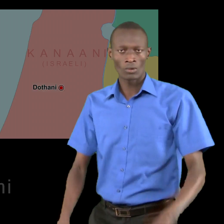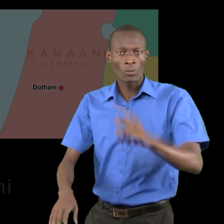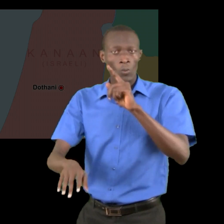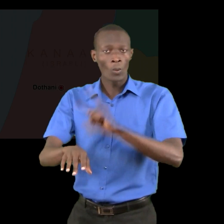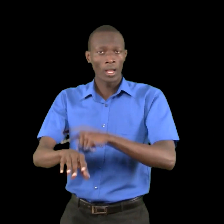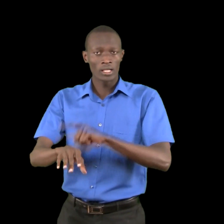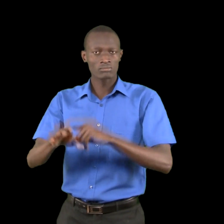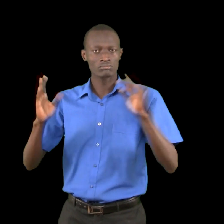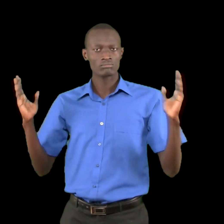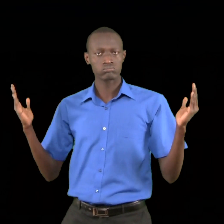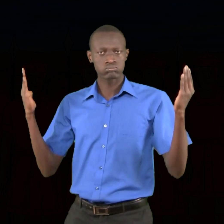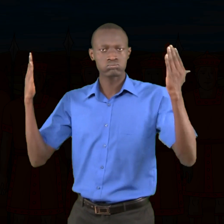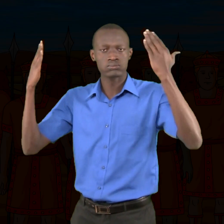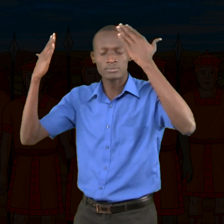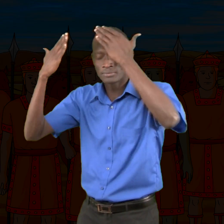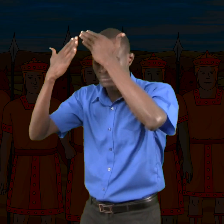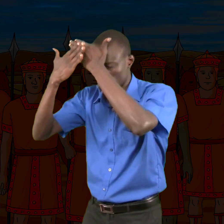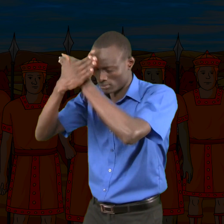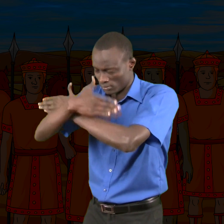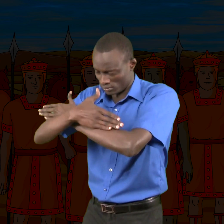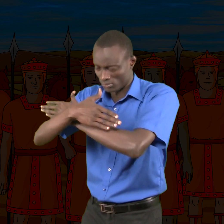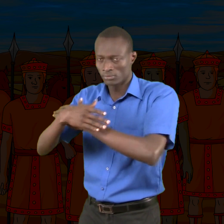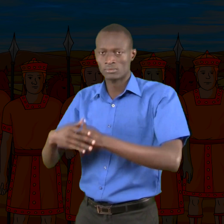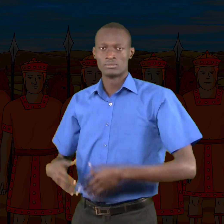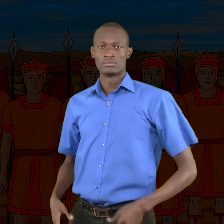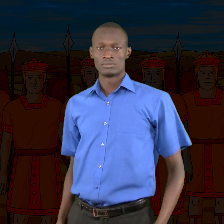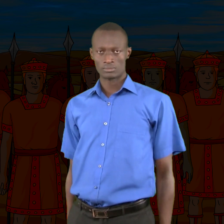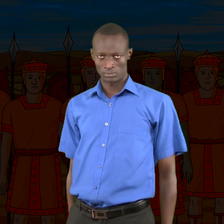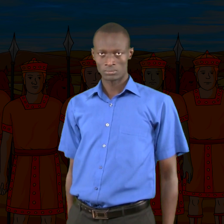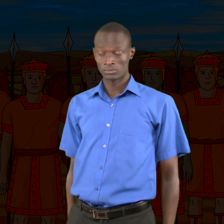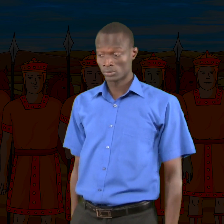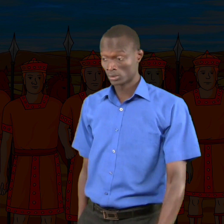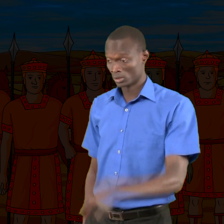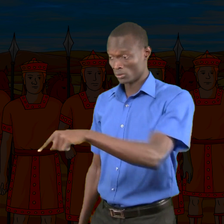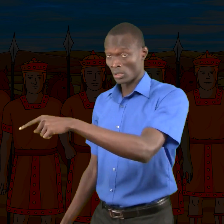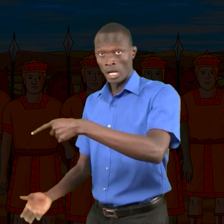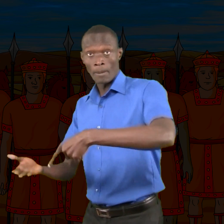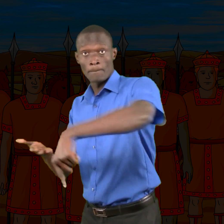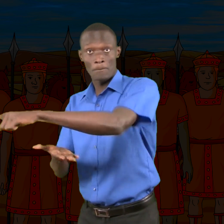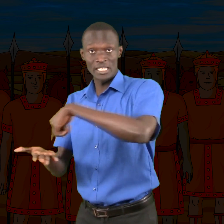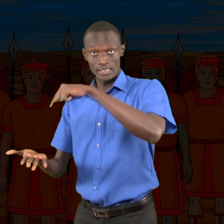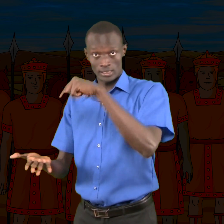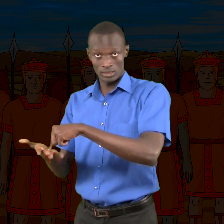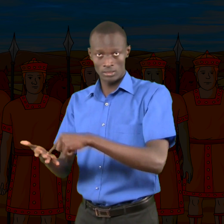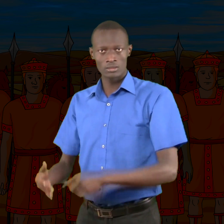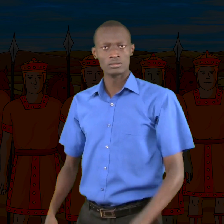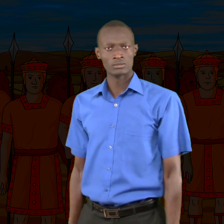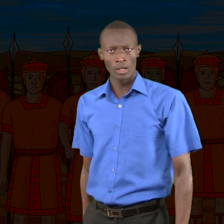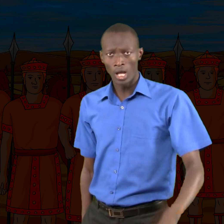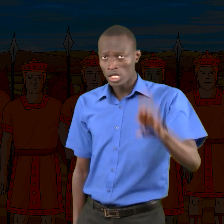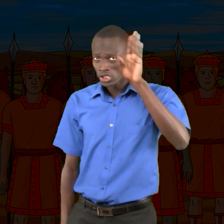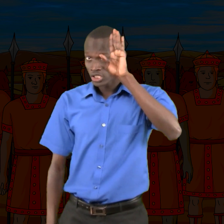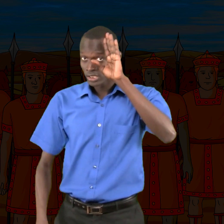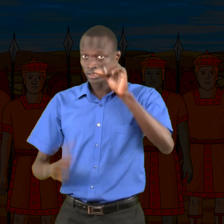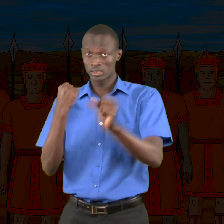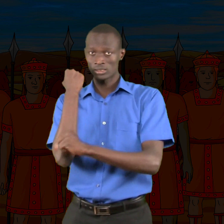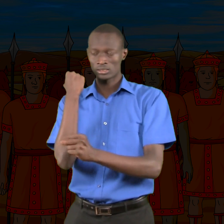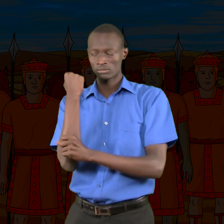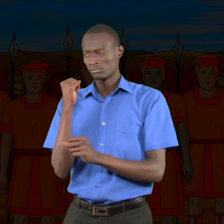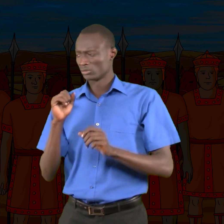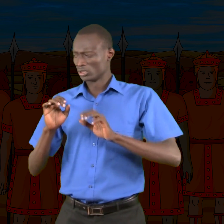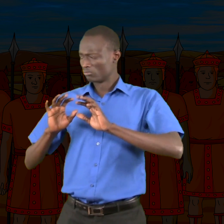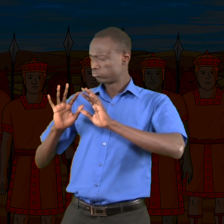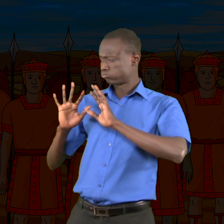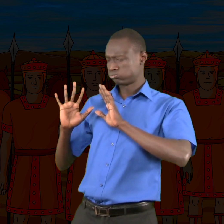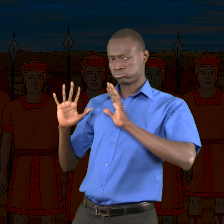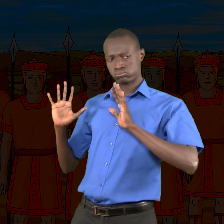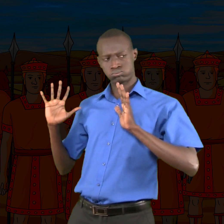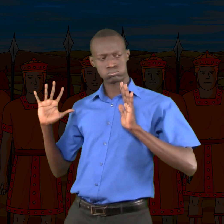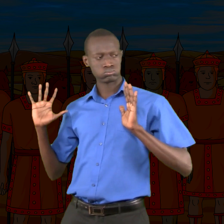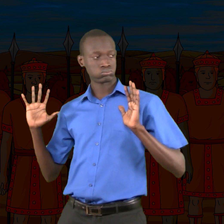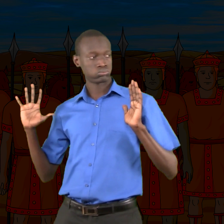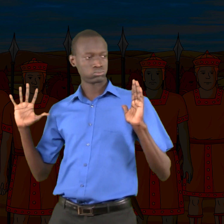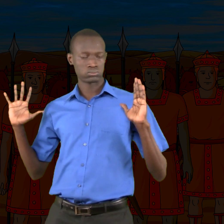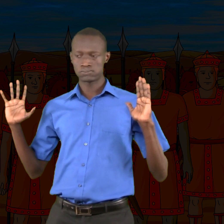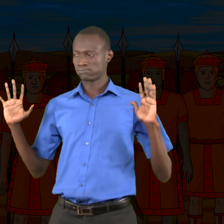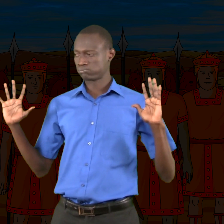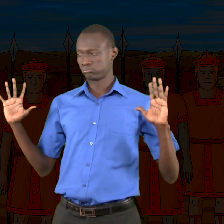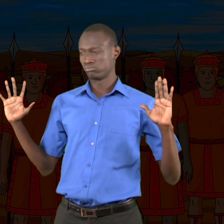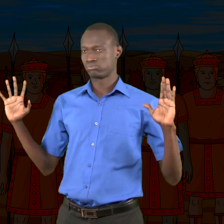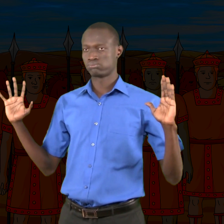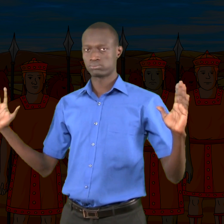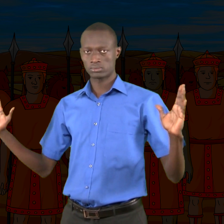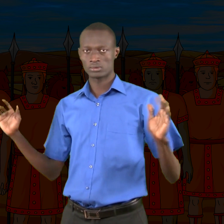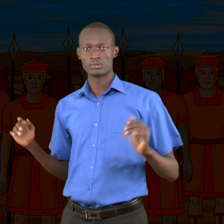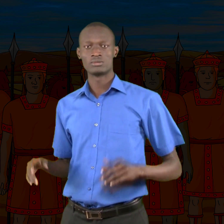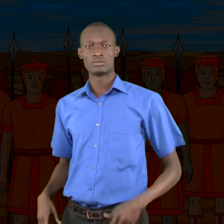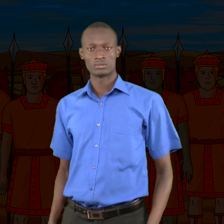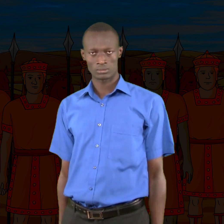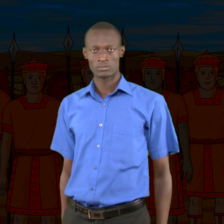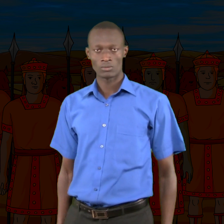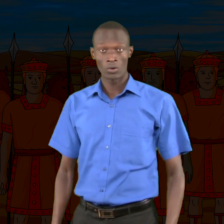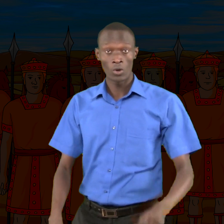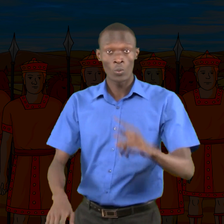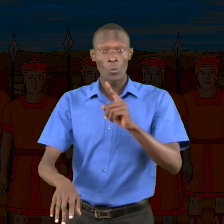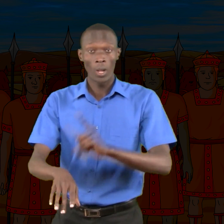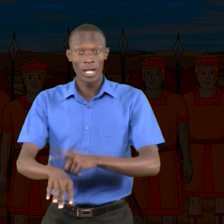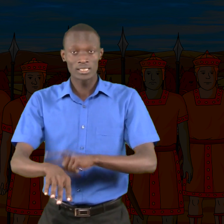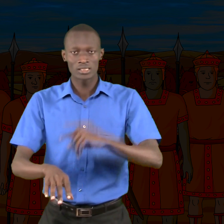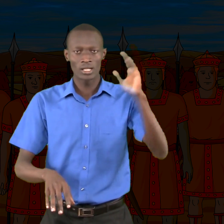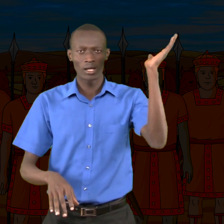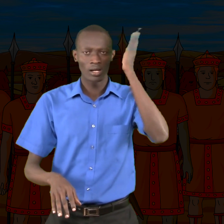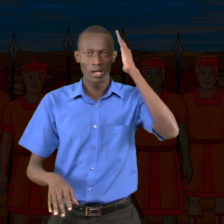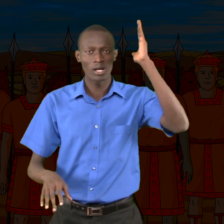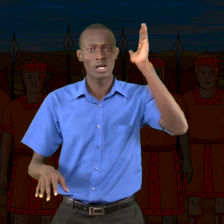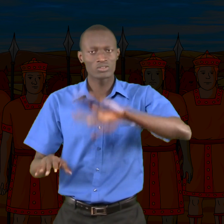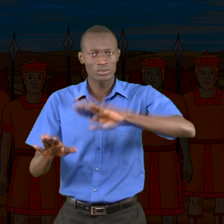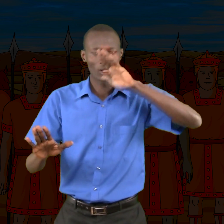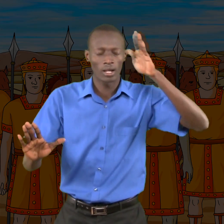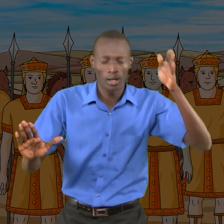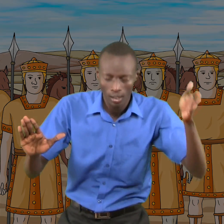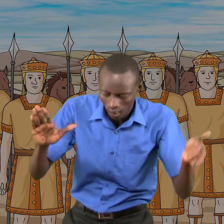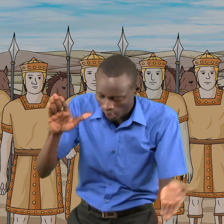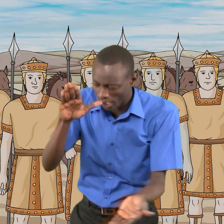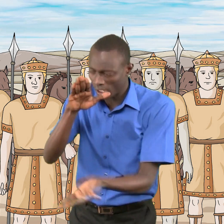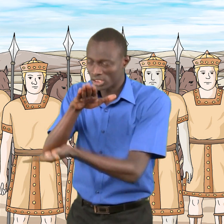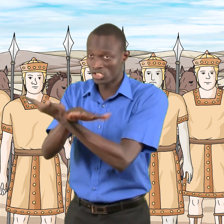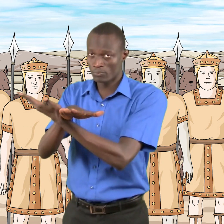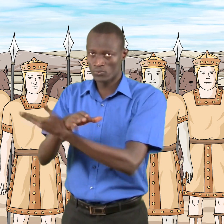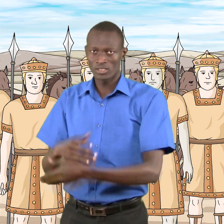They went there by night and surrounded the city.